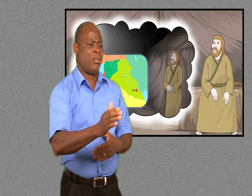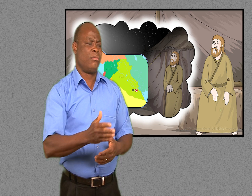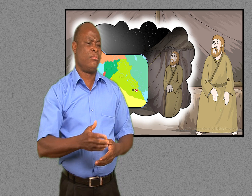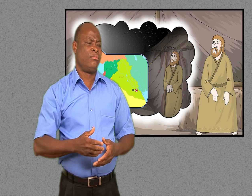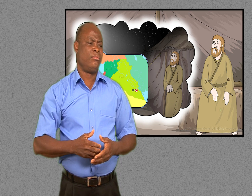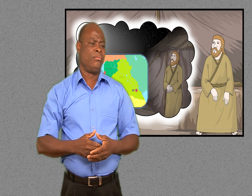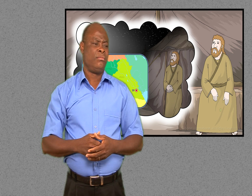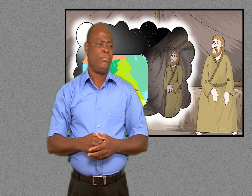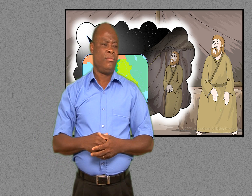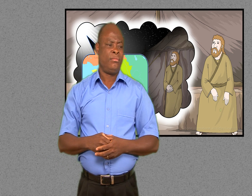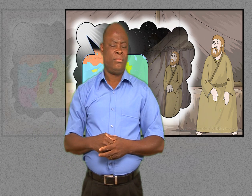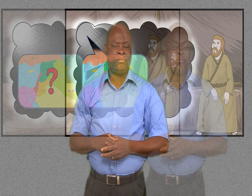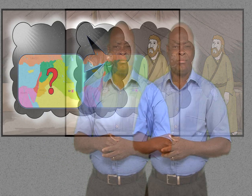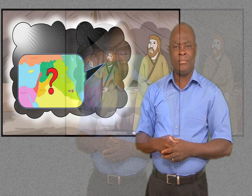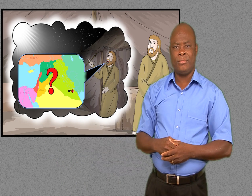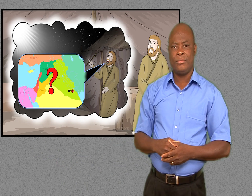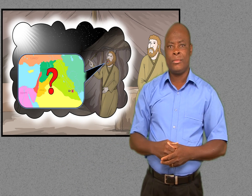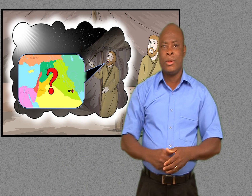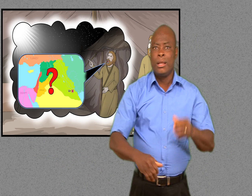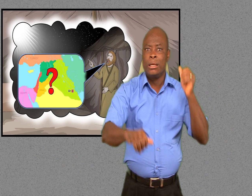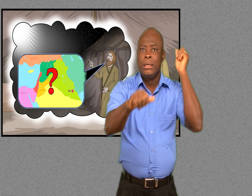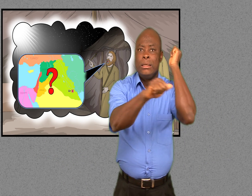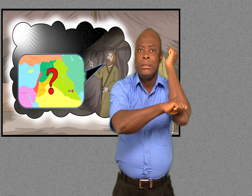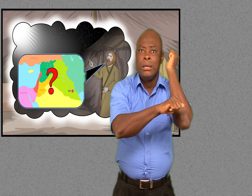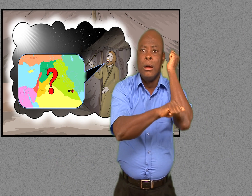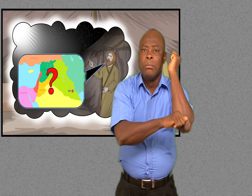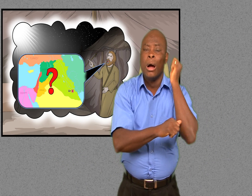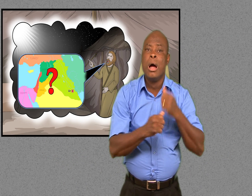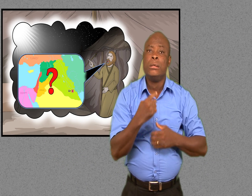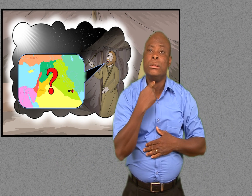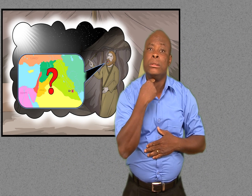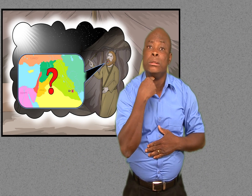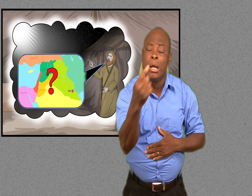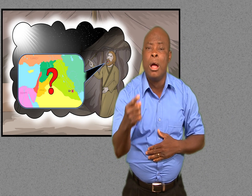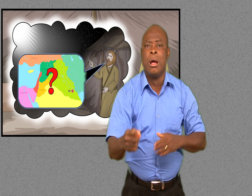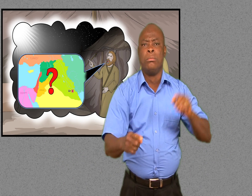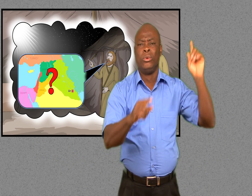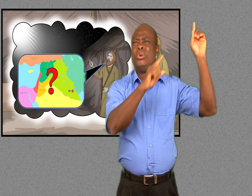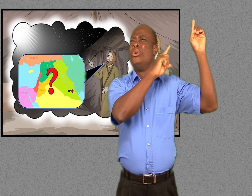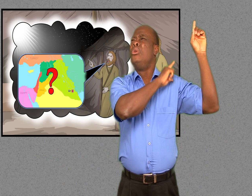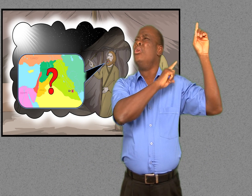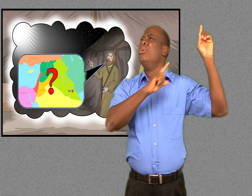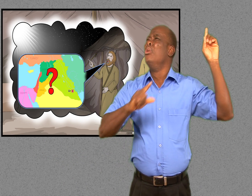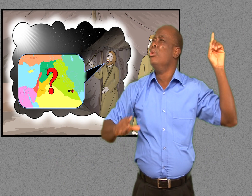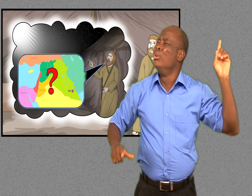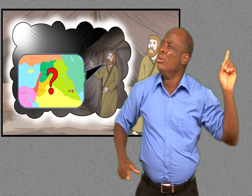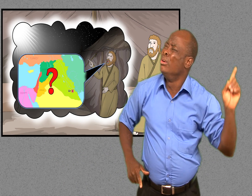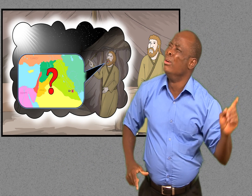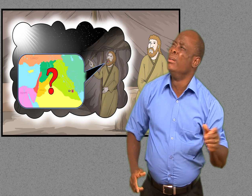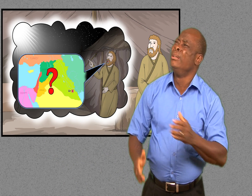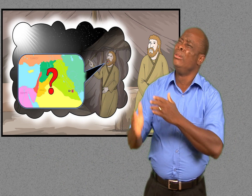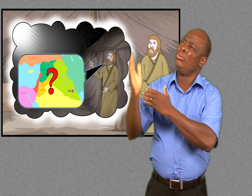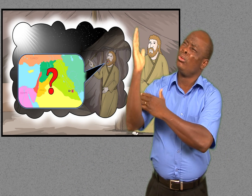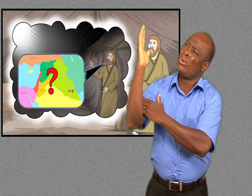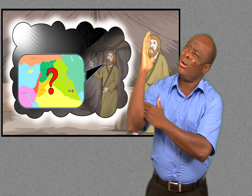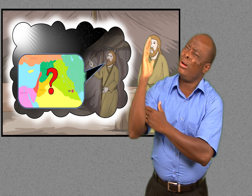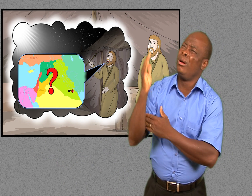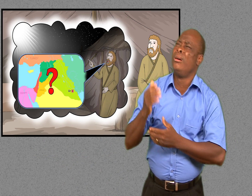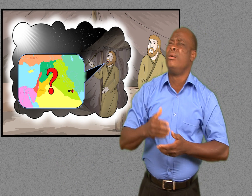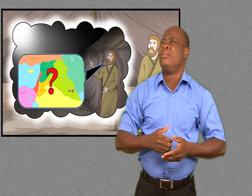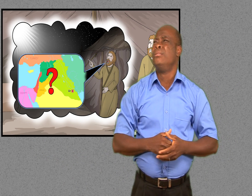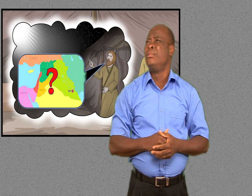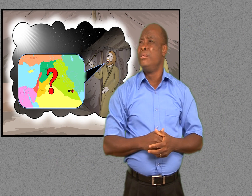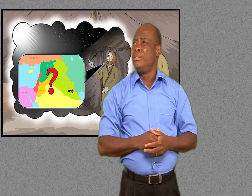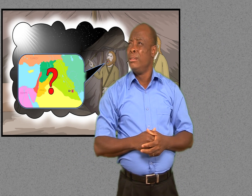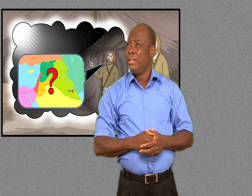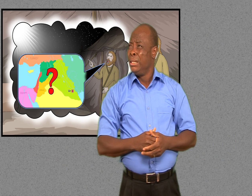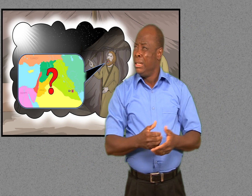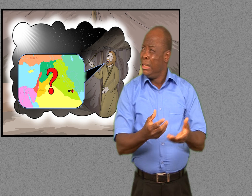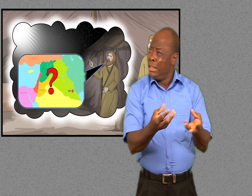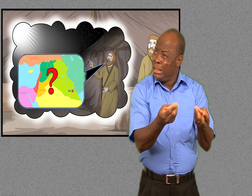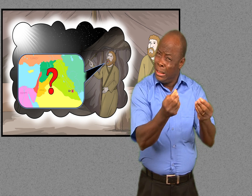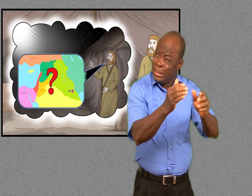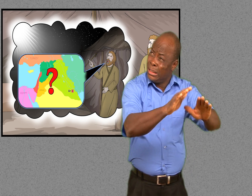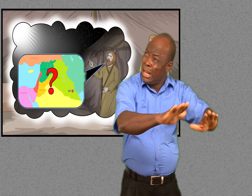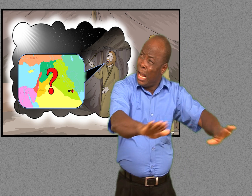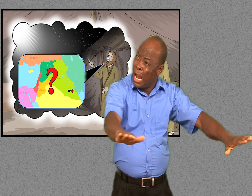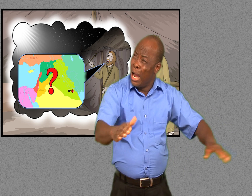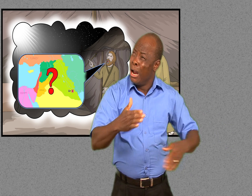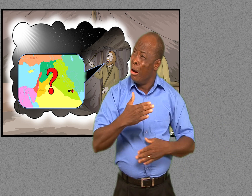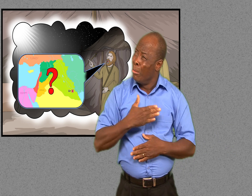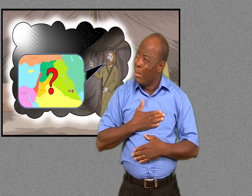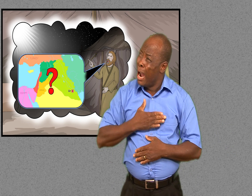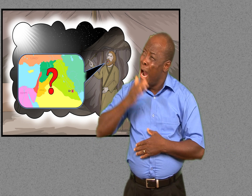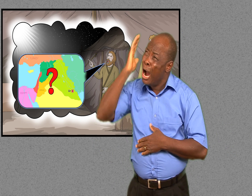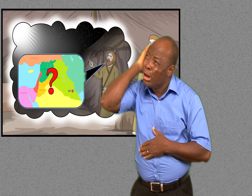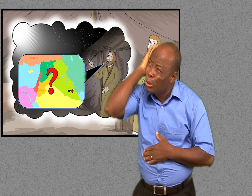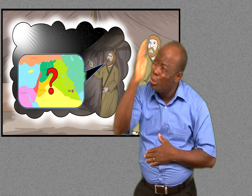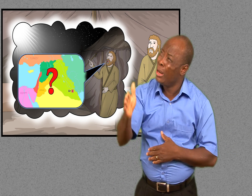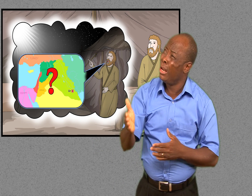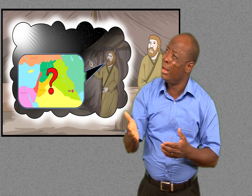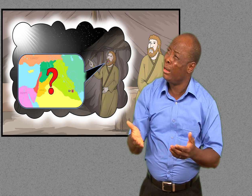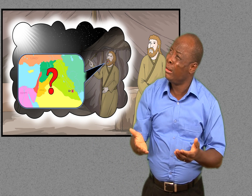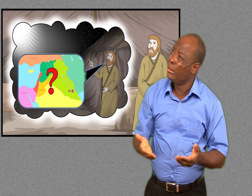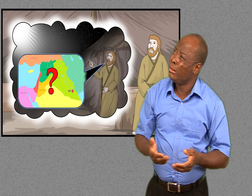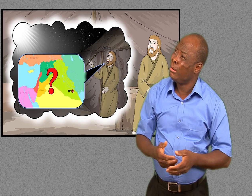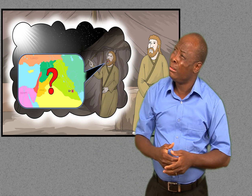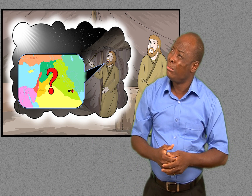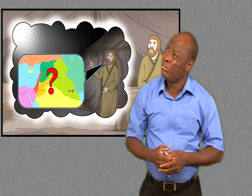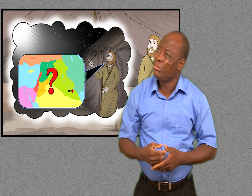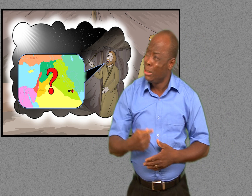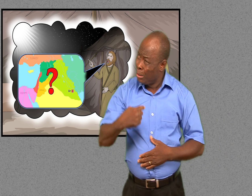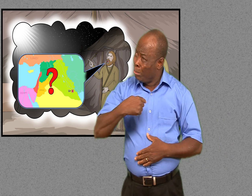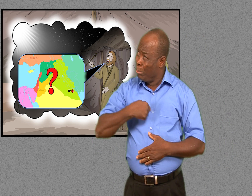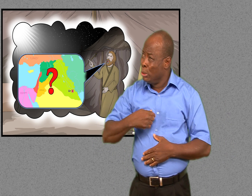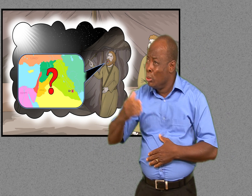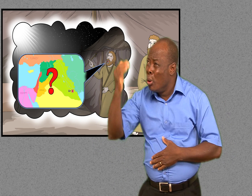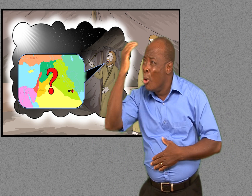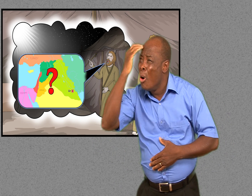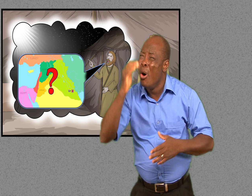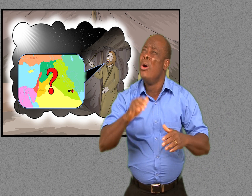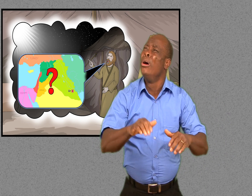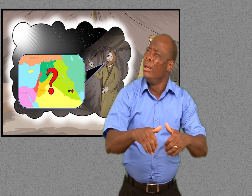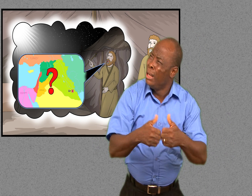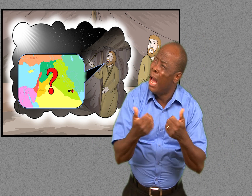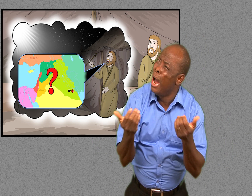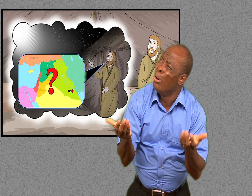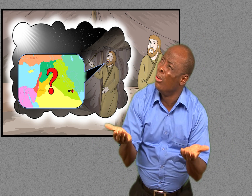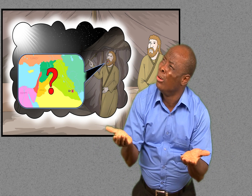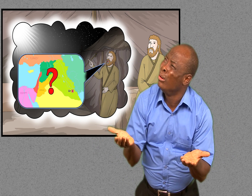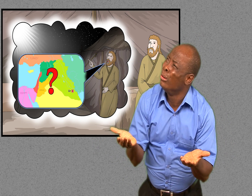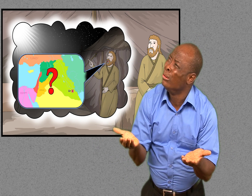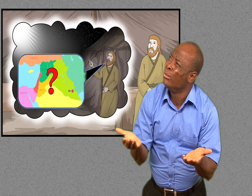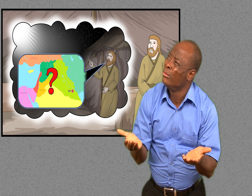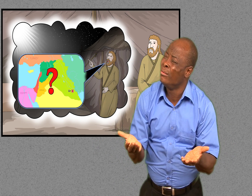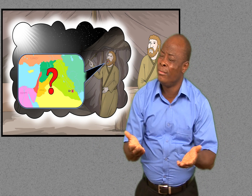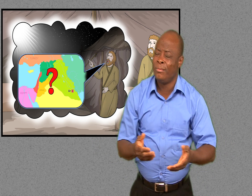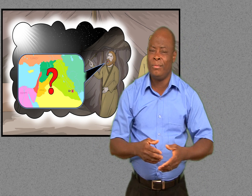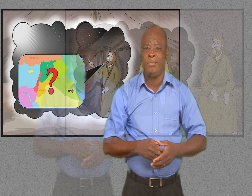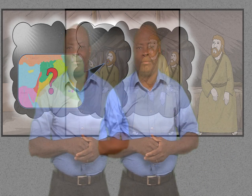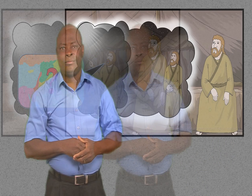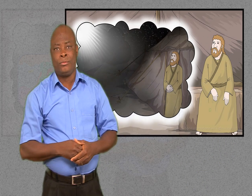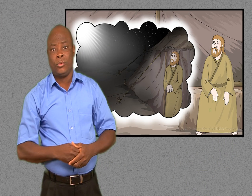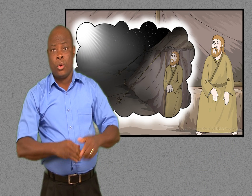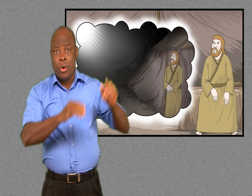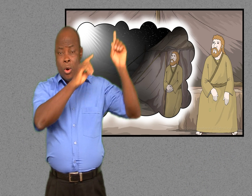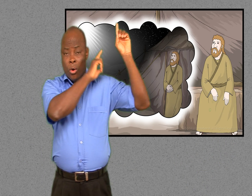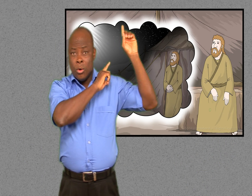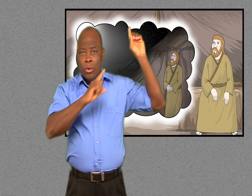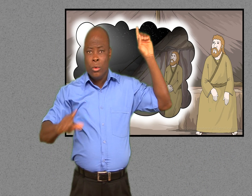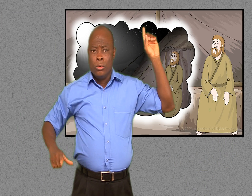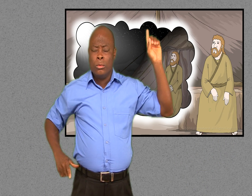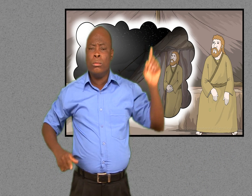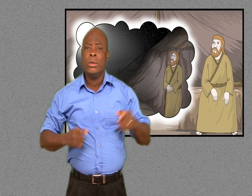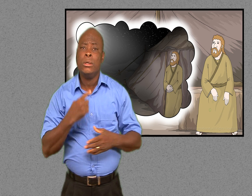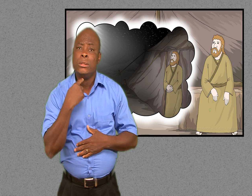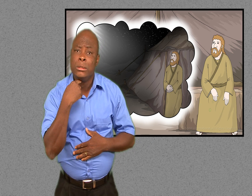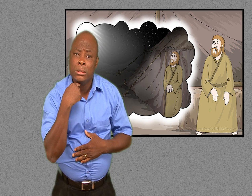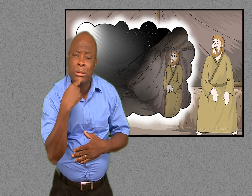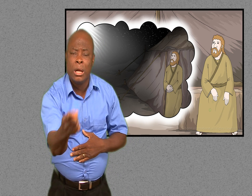But Abram replied, “Lord GOD, how can I know that I will possess it?”